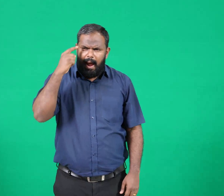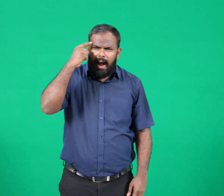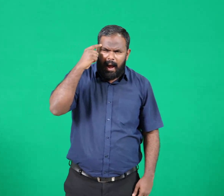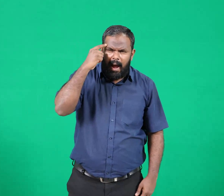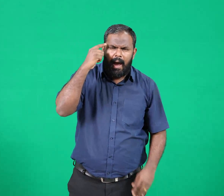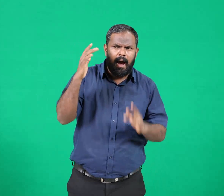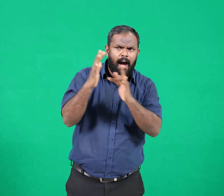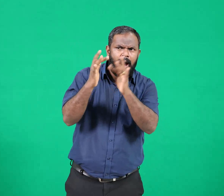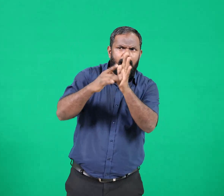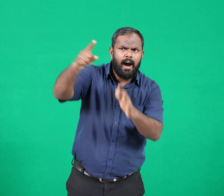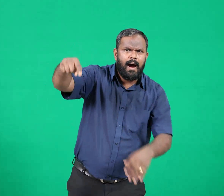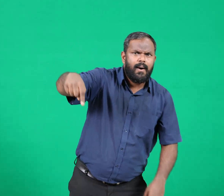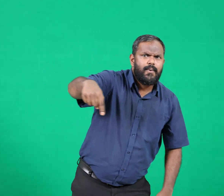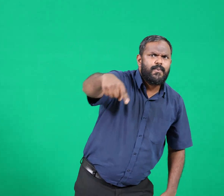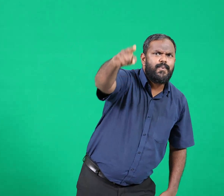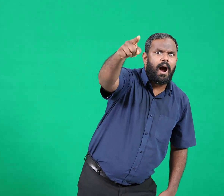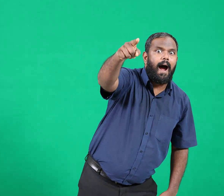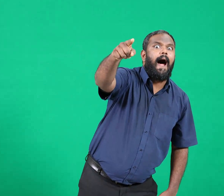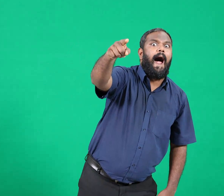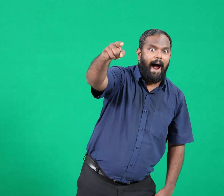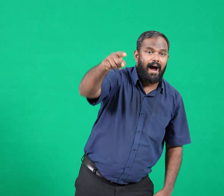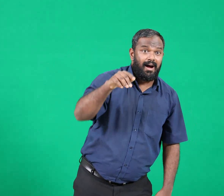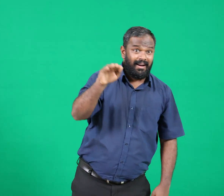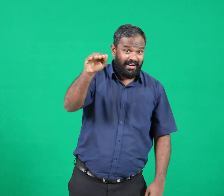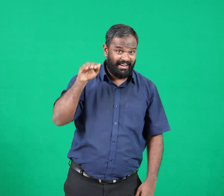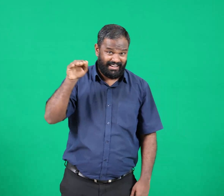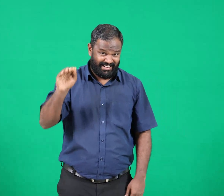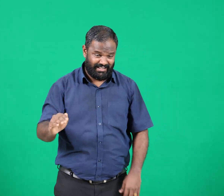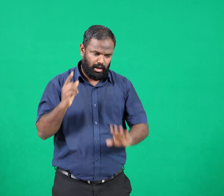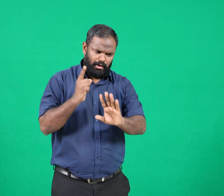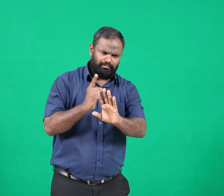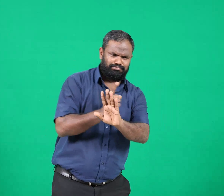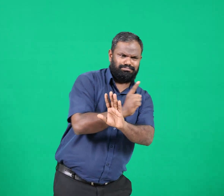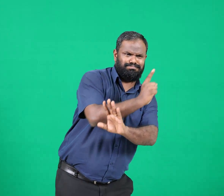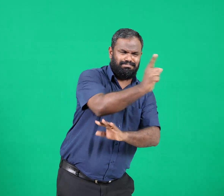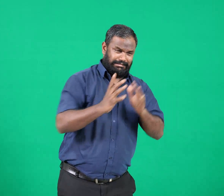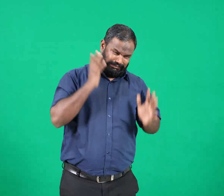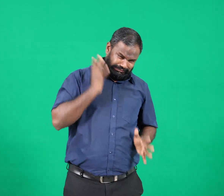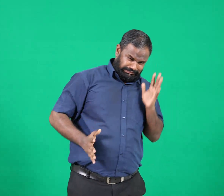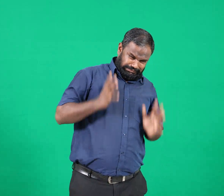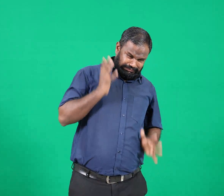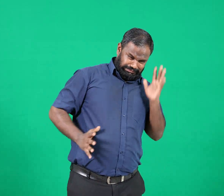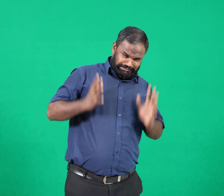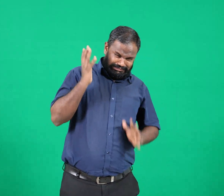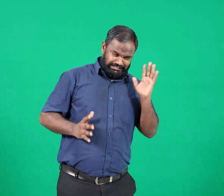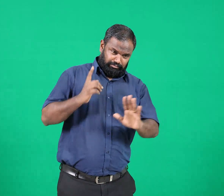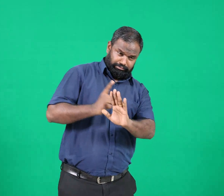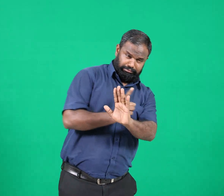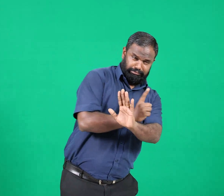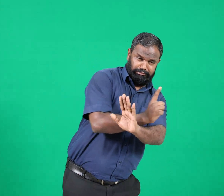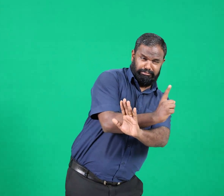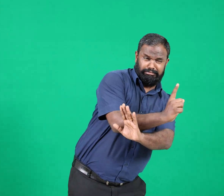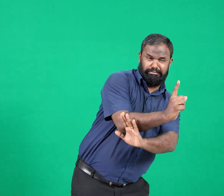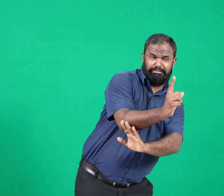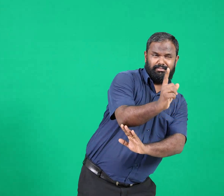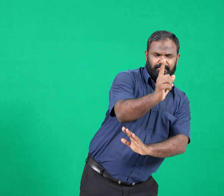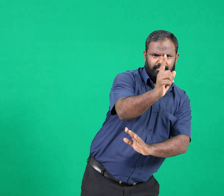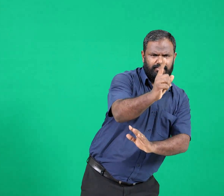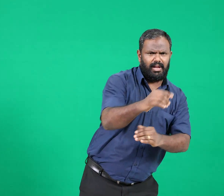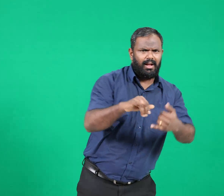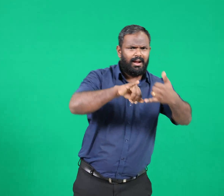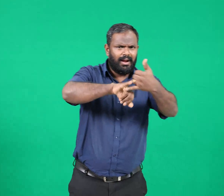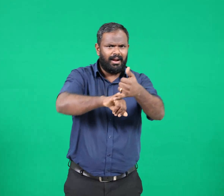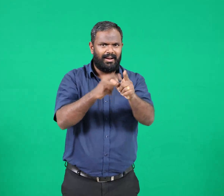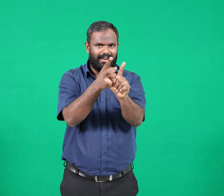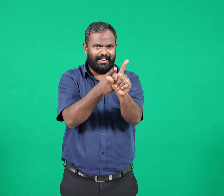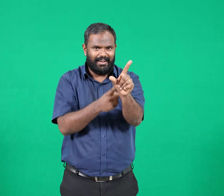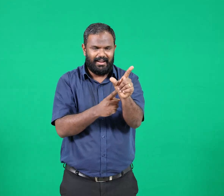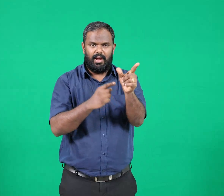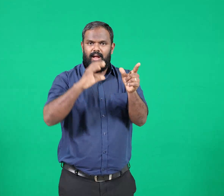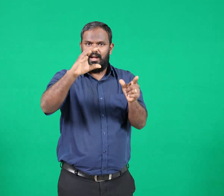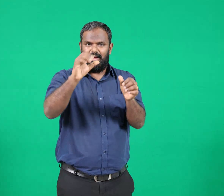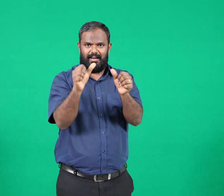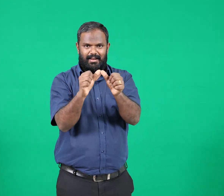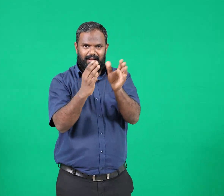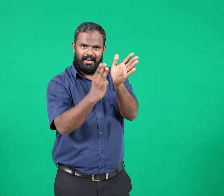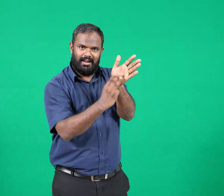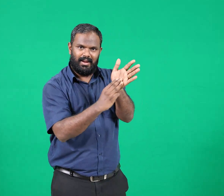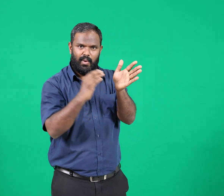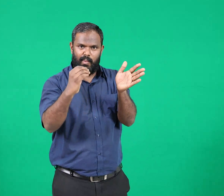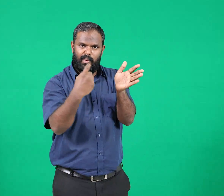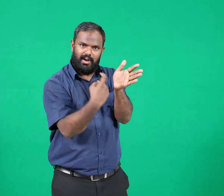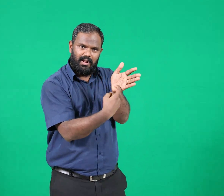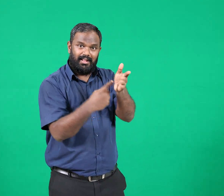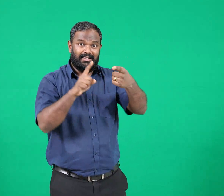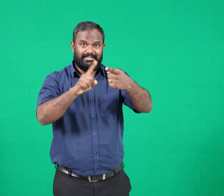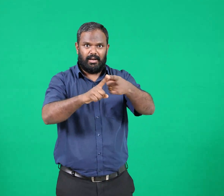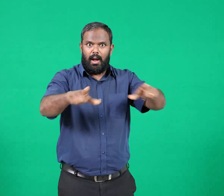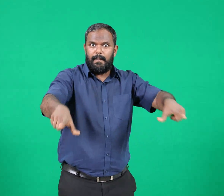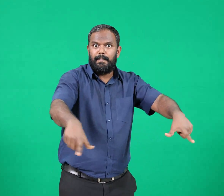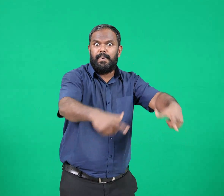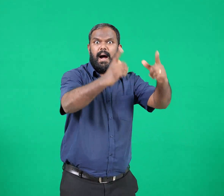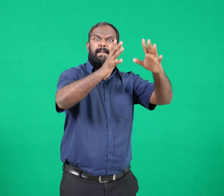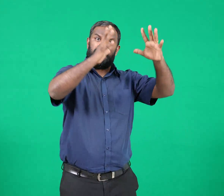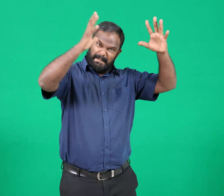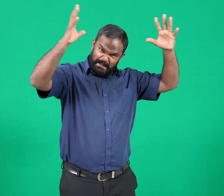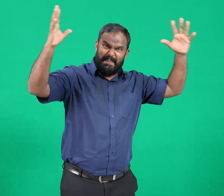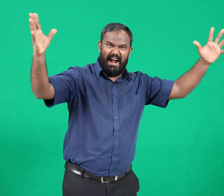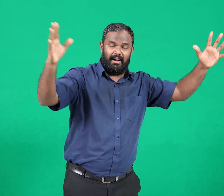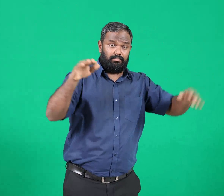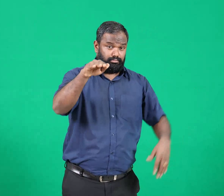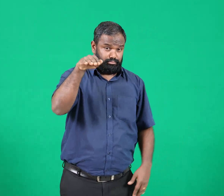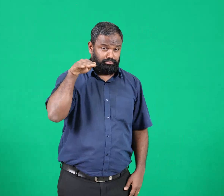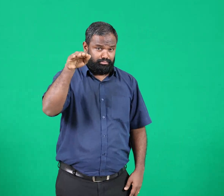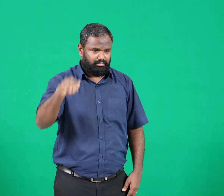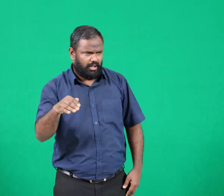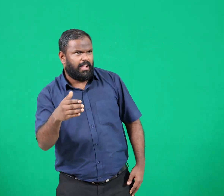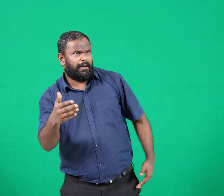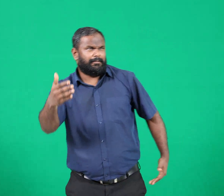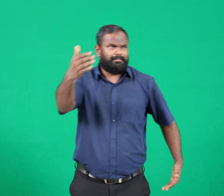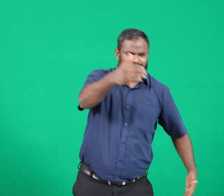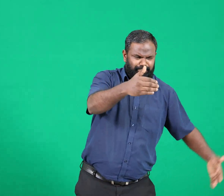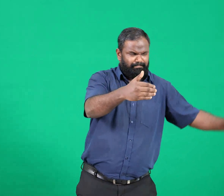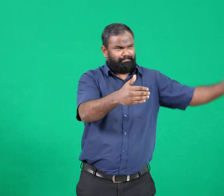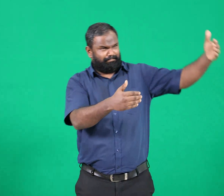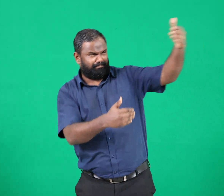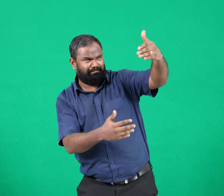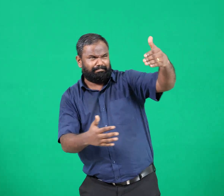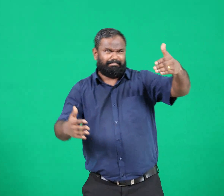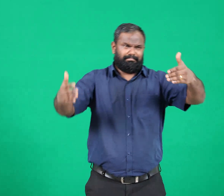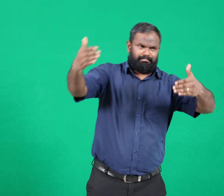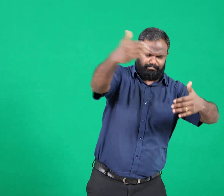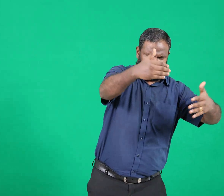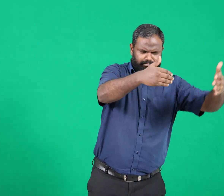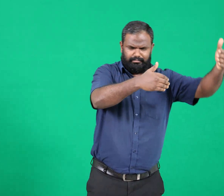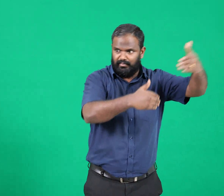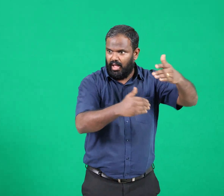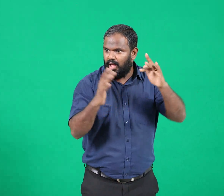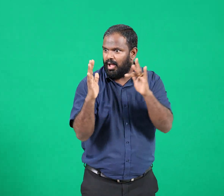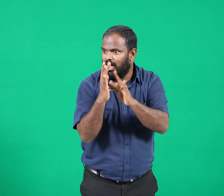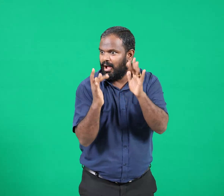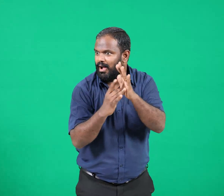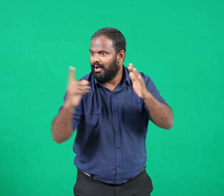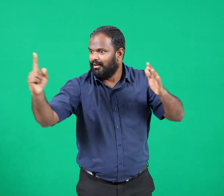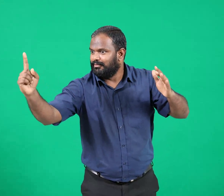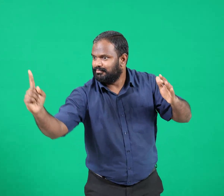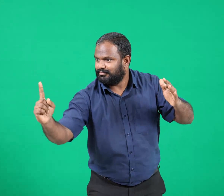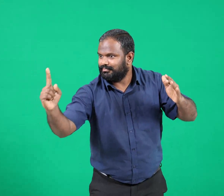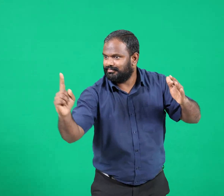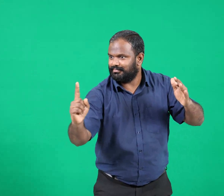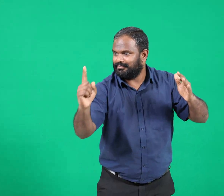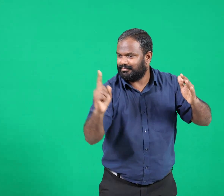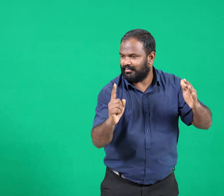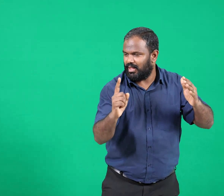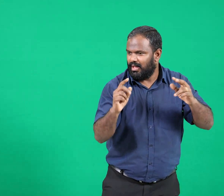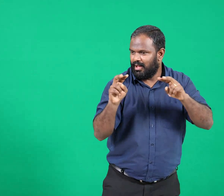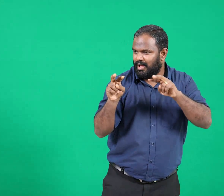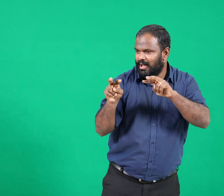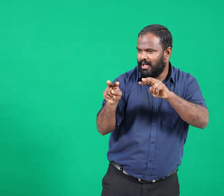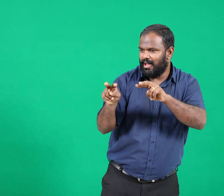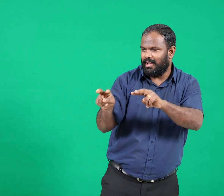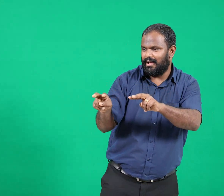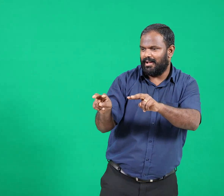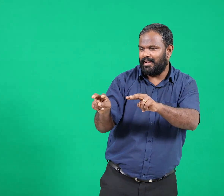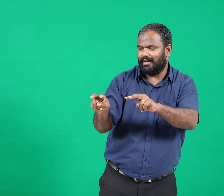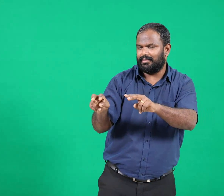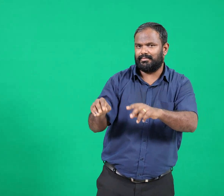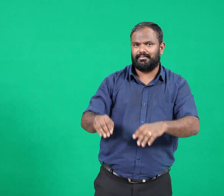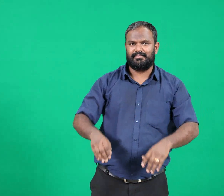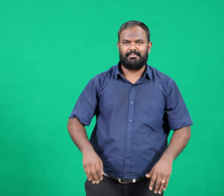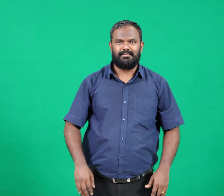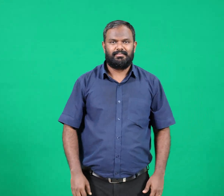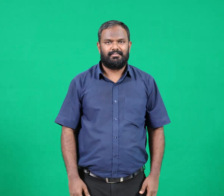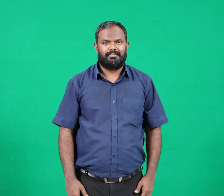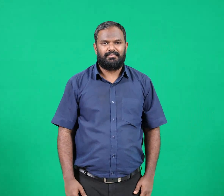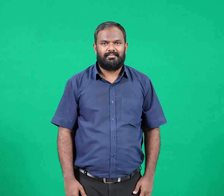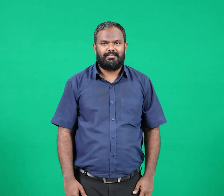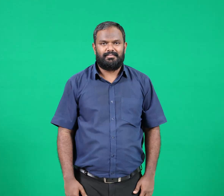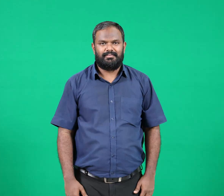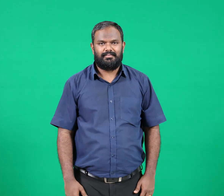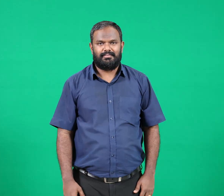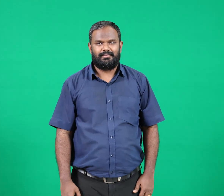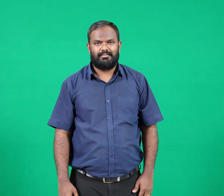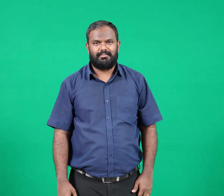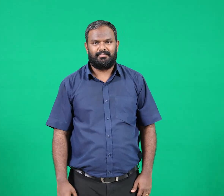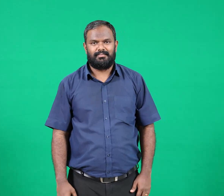So he ran on ahead and climbed a sycamore tree to see Him, since Jesus was about to pass that way.